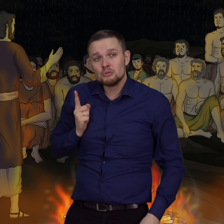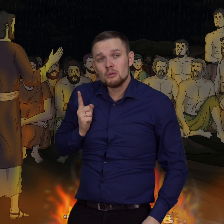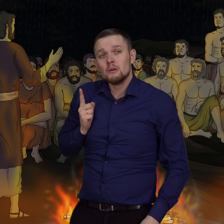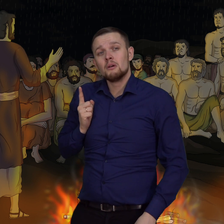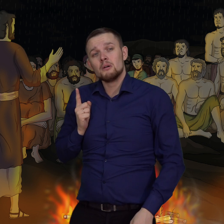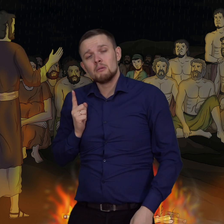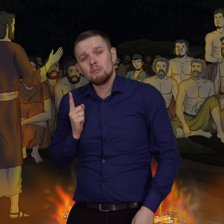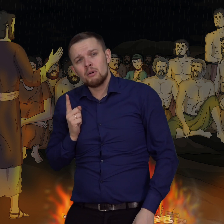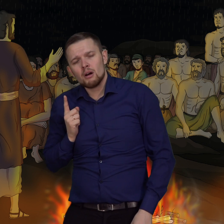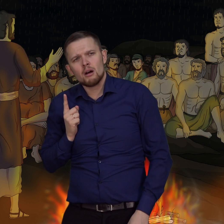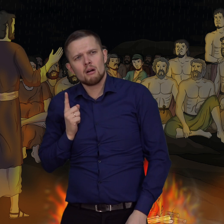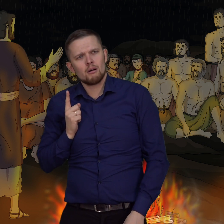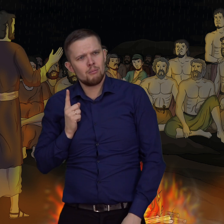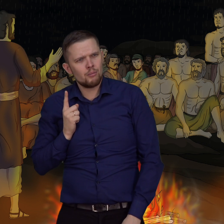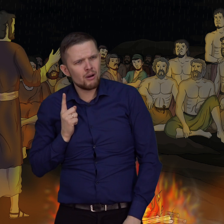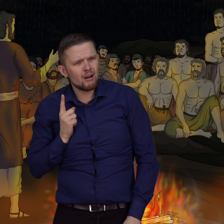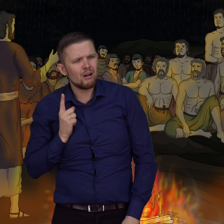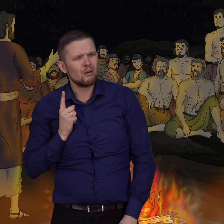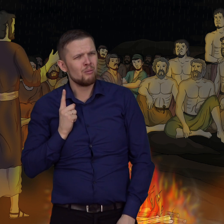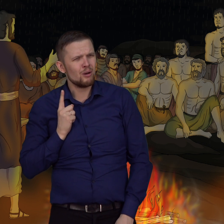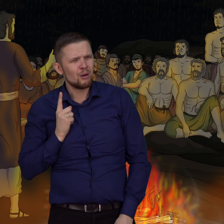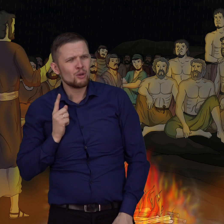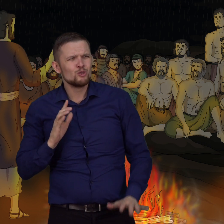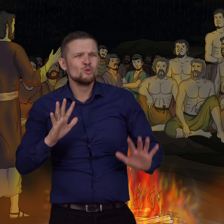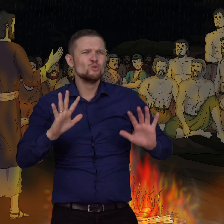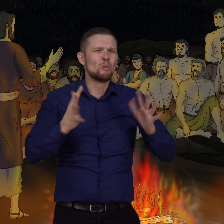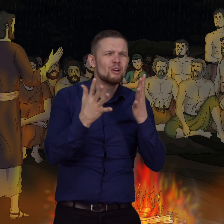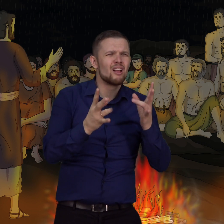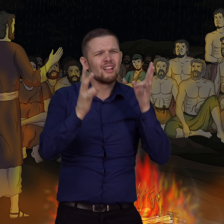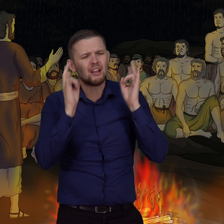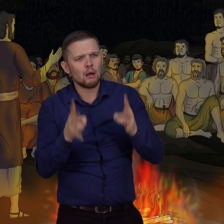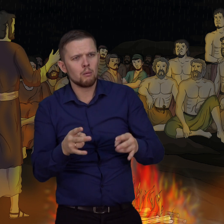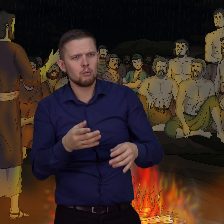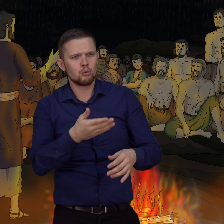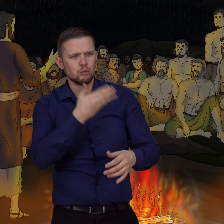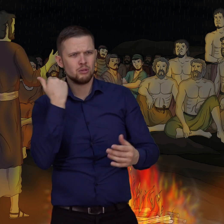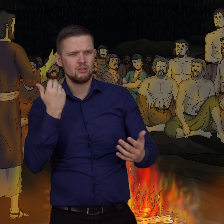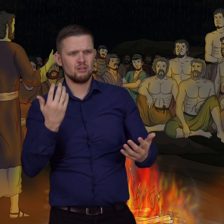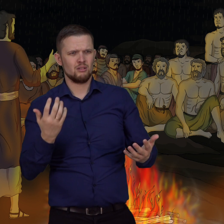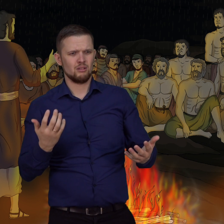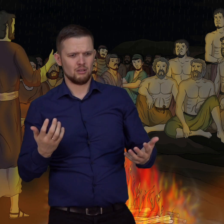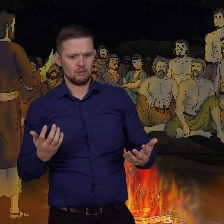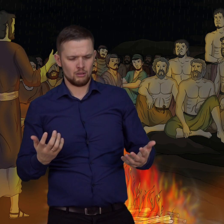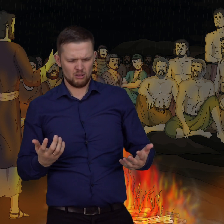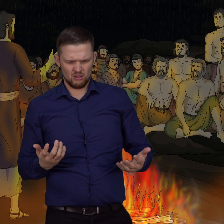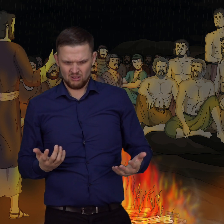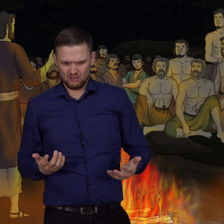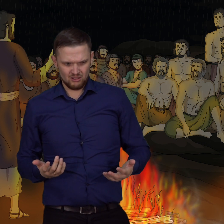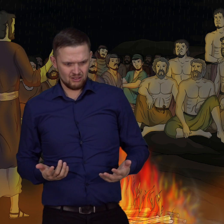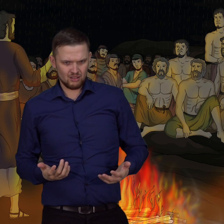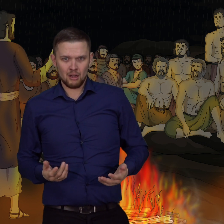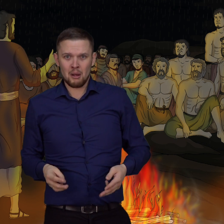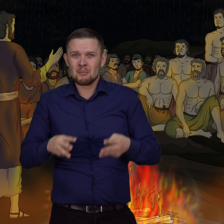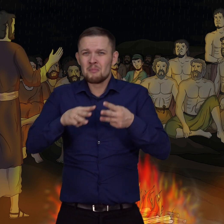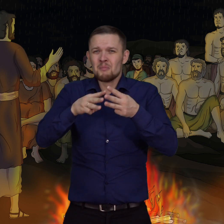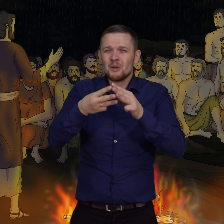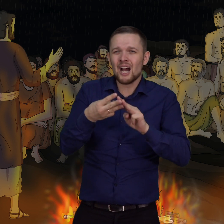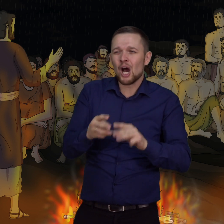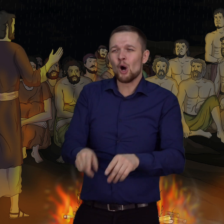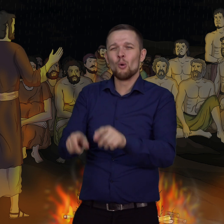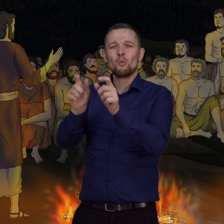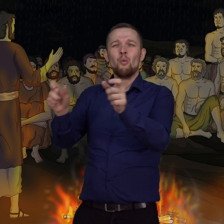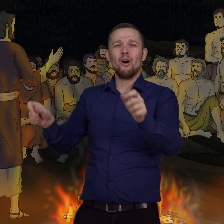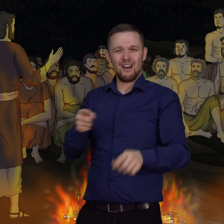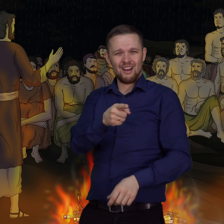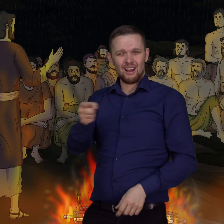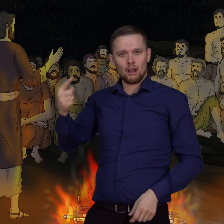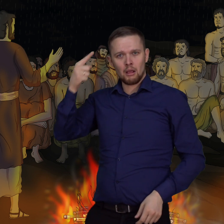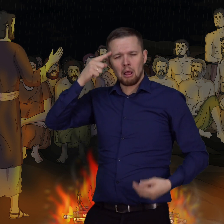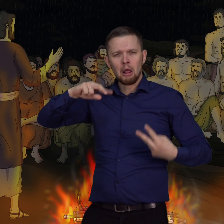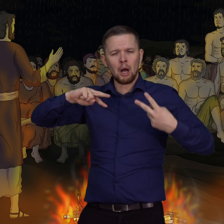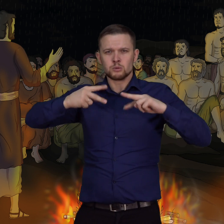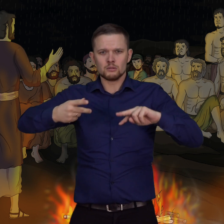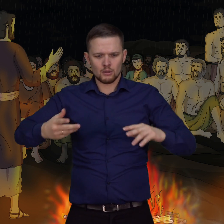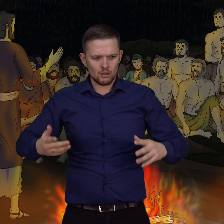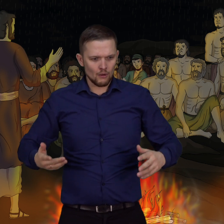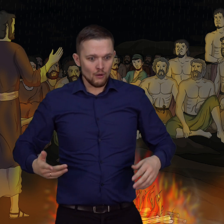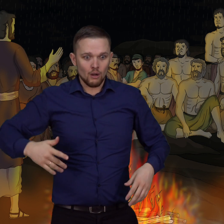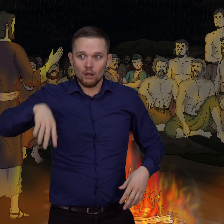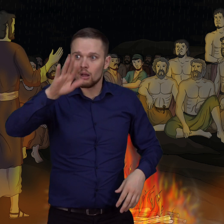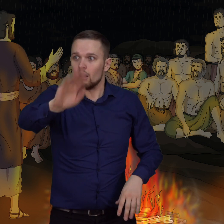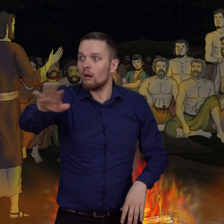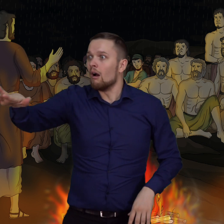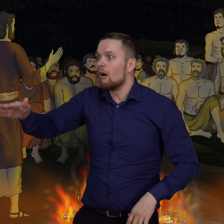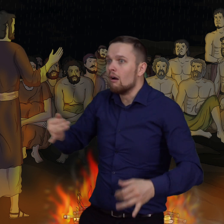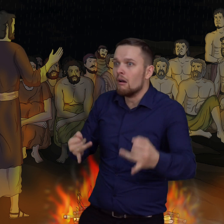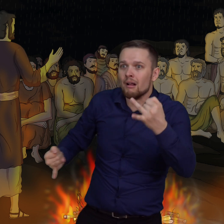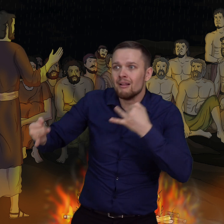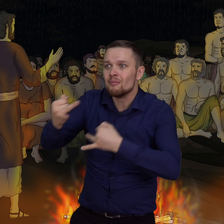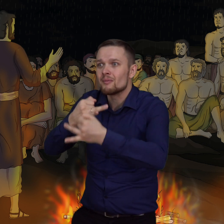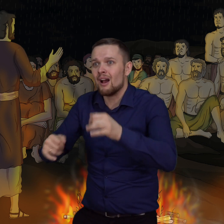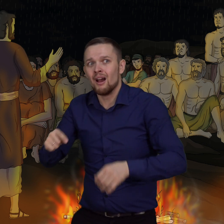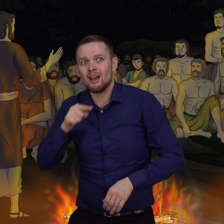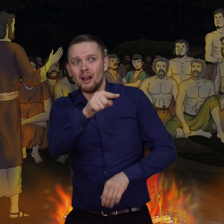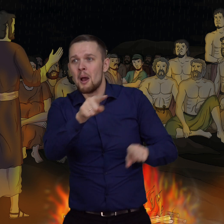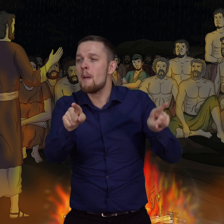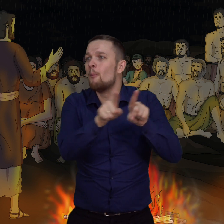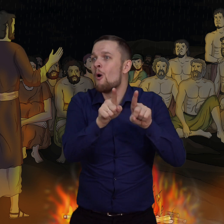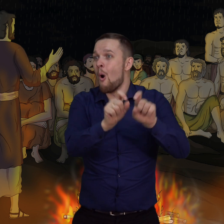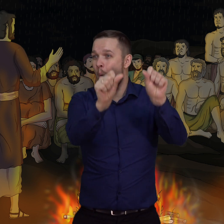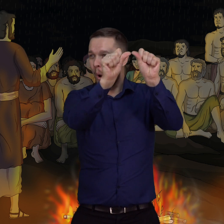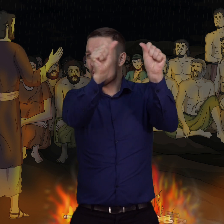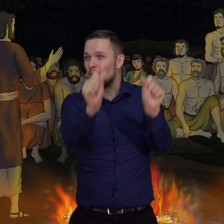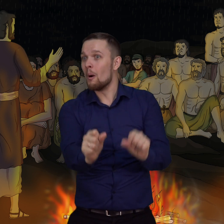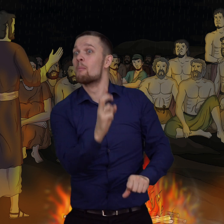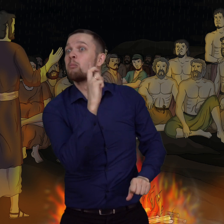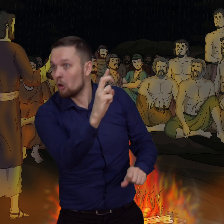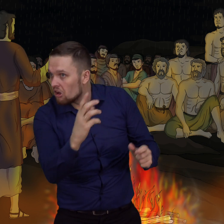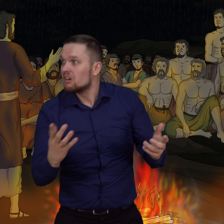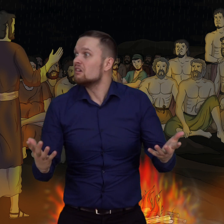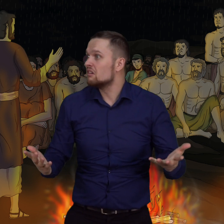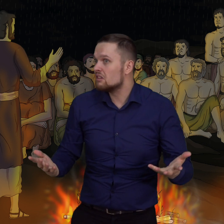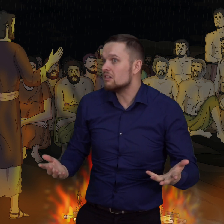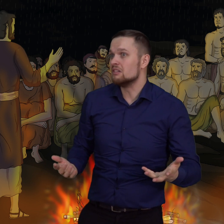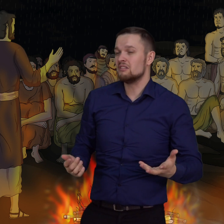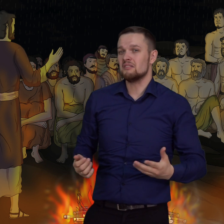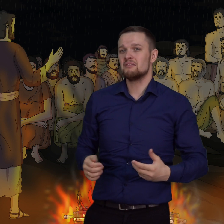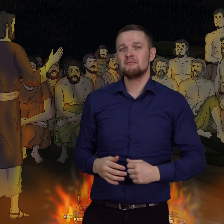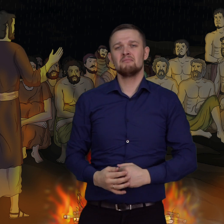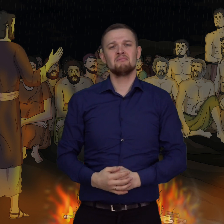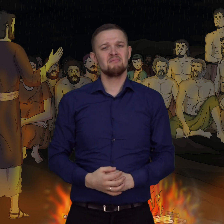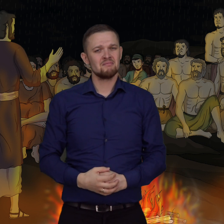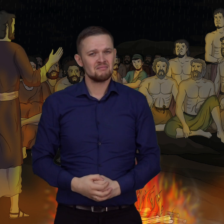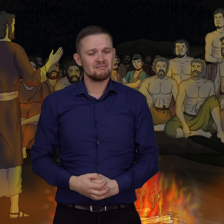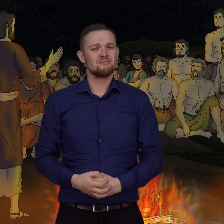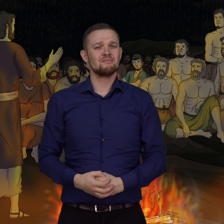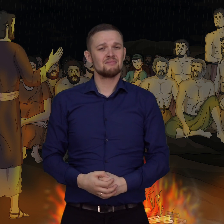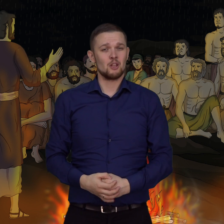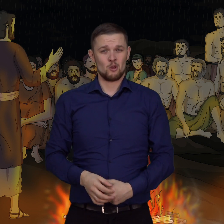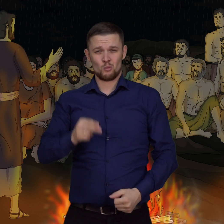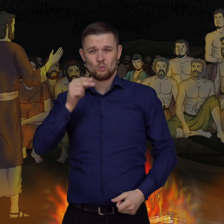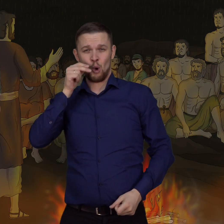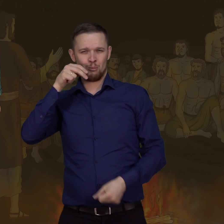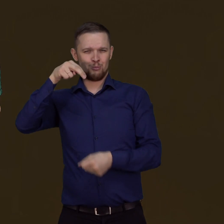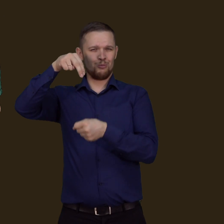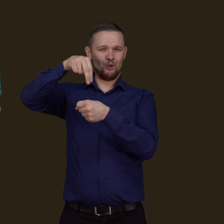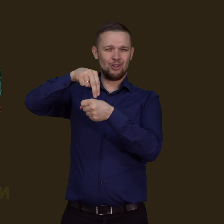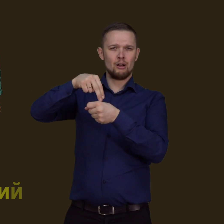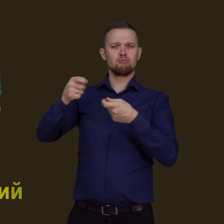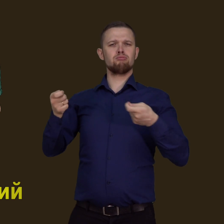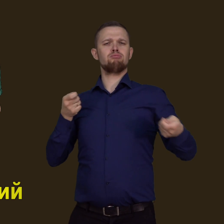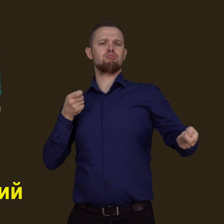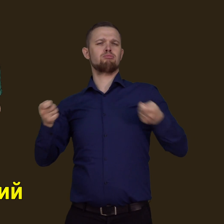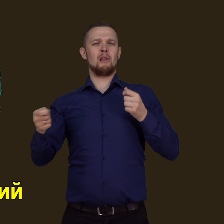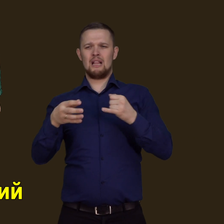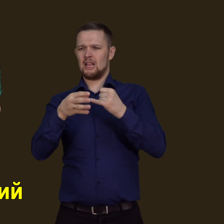But after waiting a long time and seeing nothing unusual happen to him, they changed their minds and said he was a god.